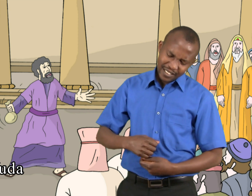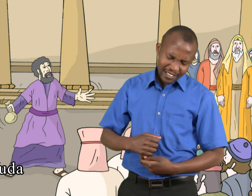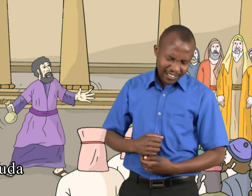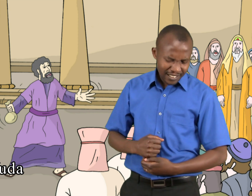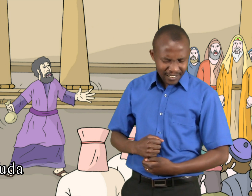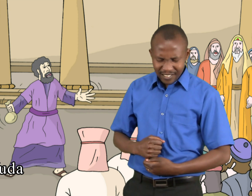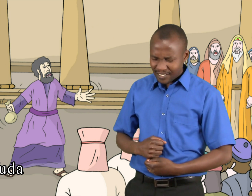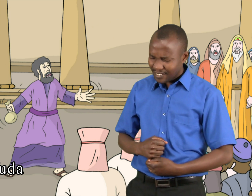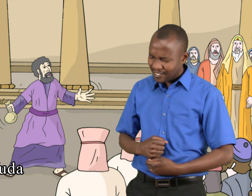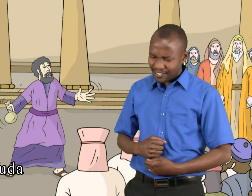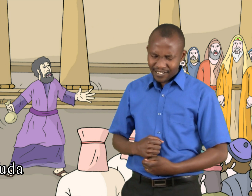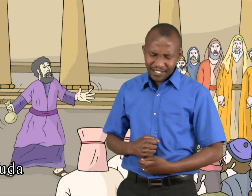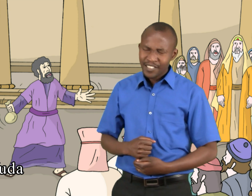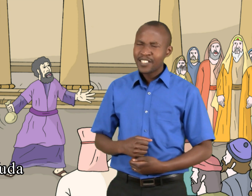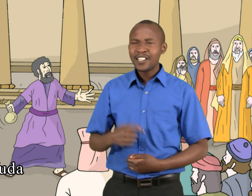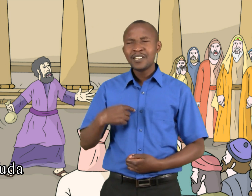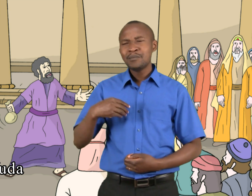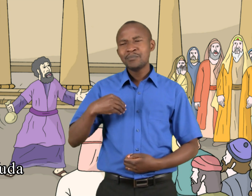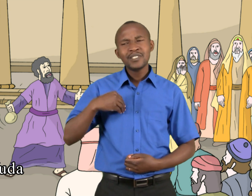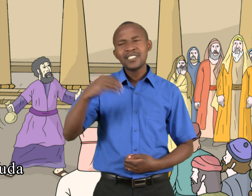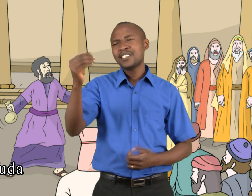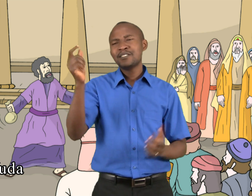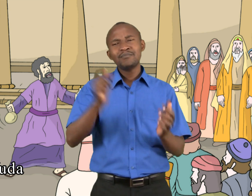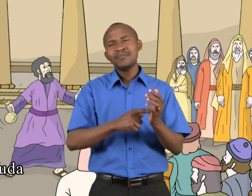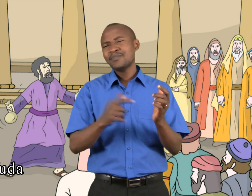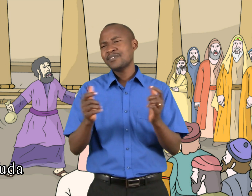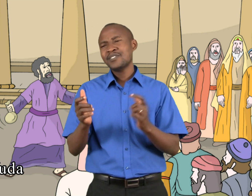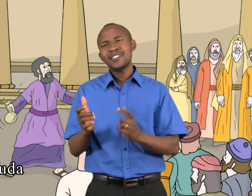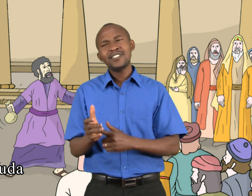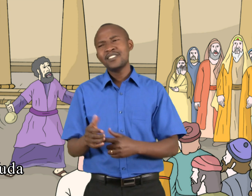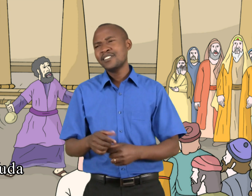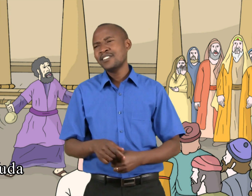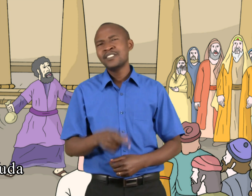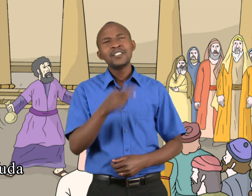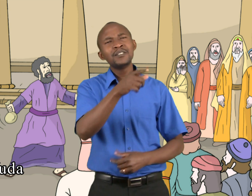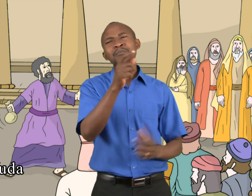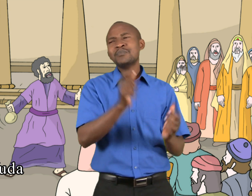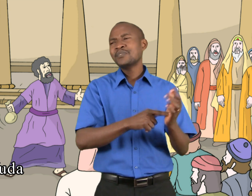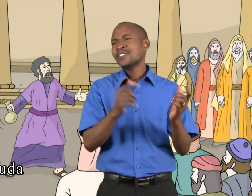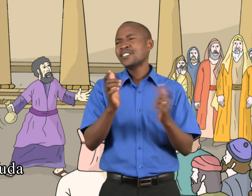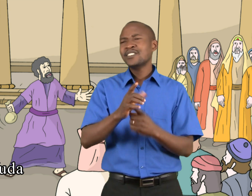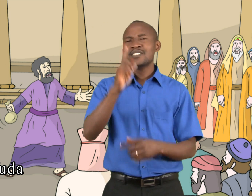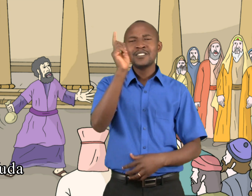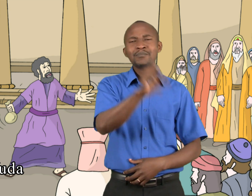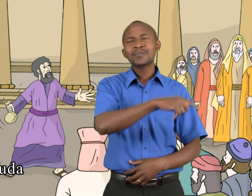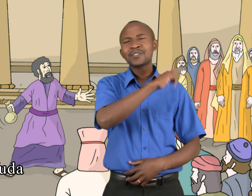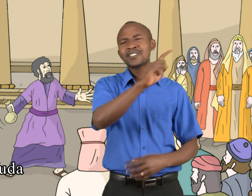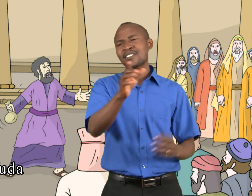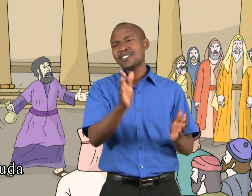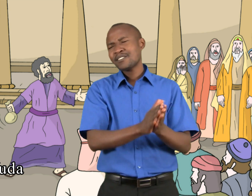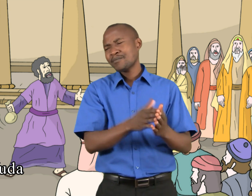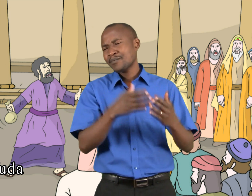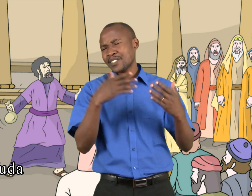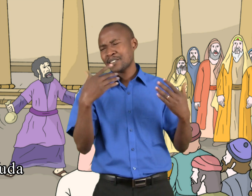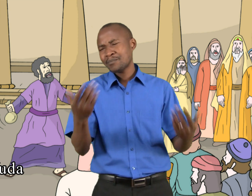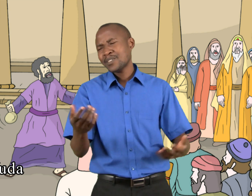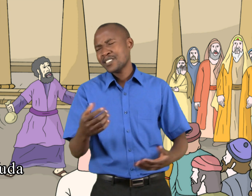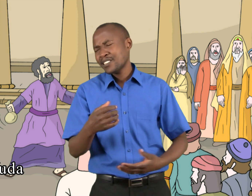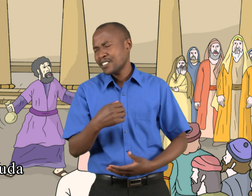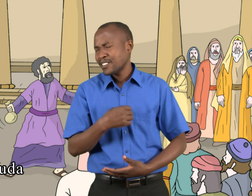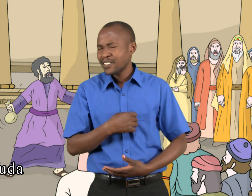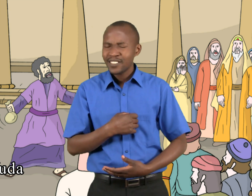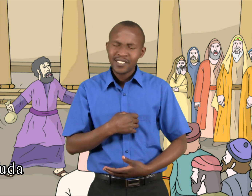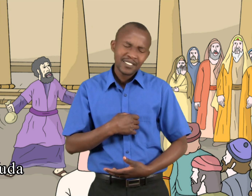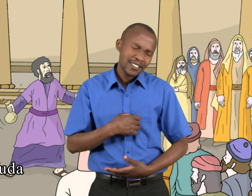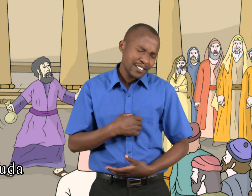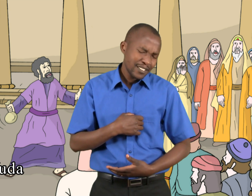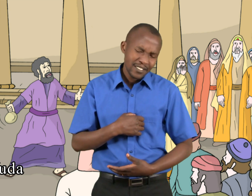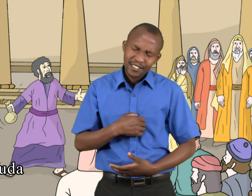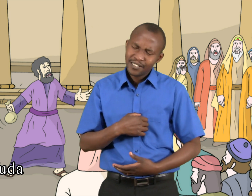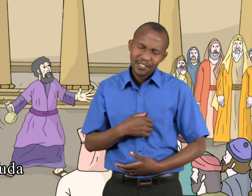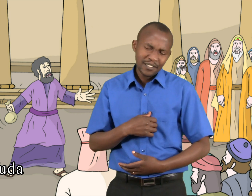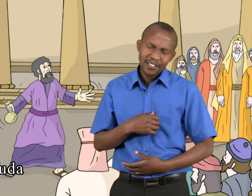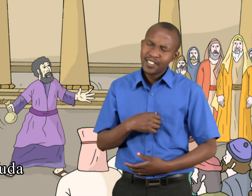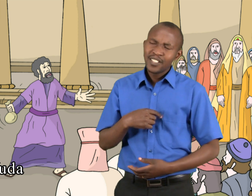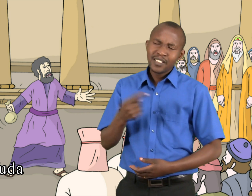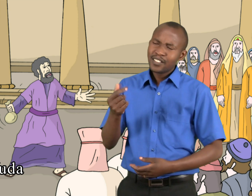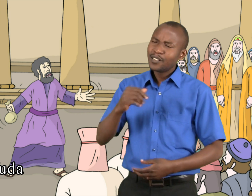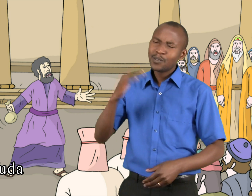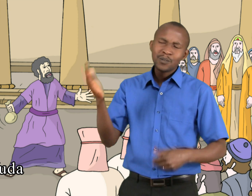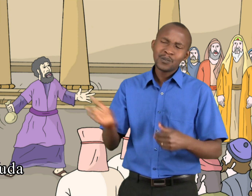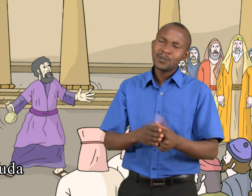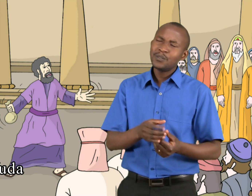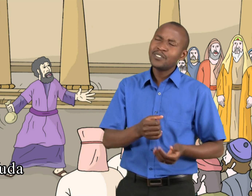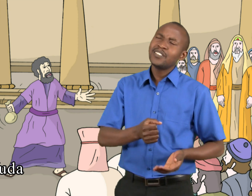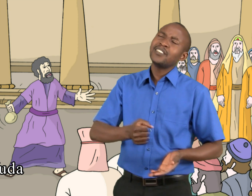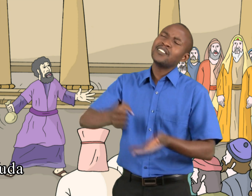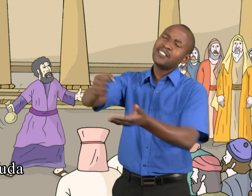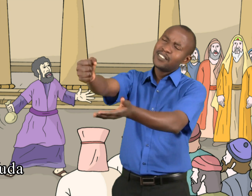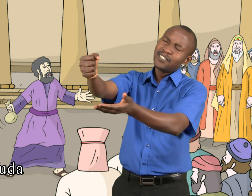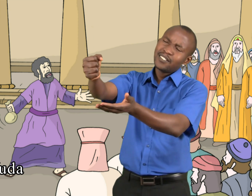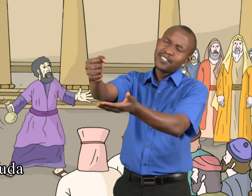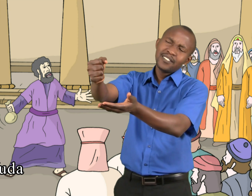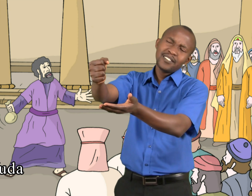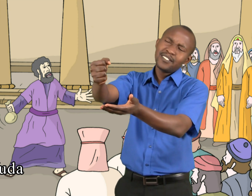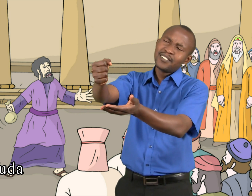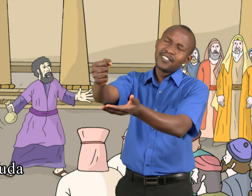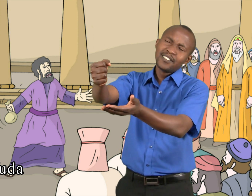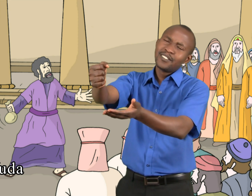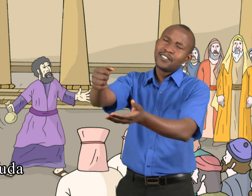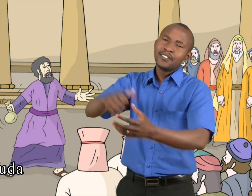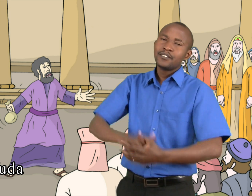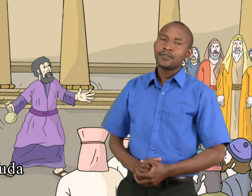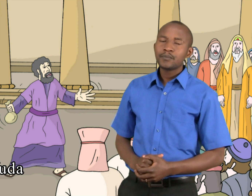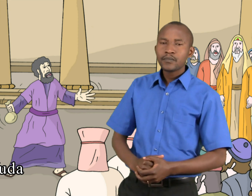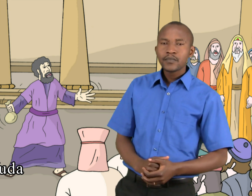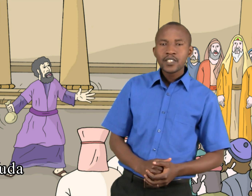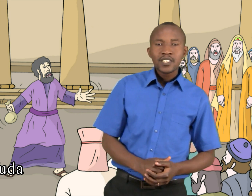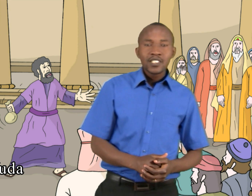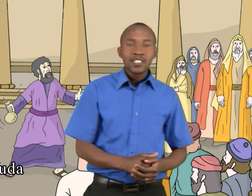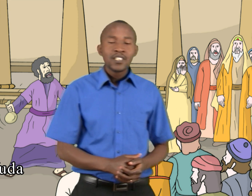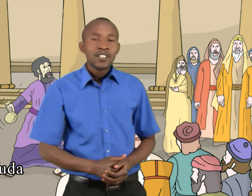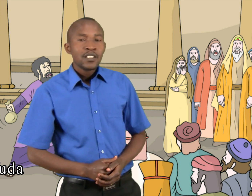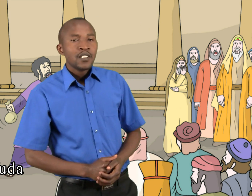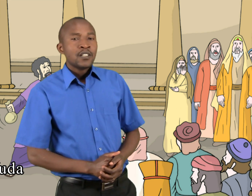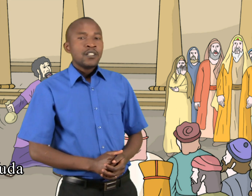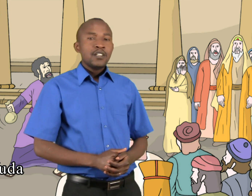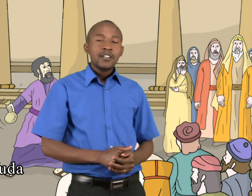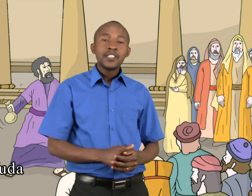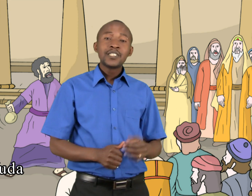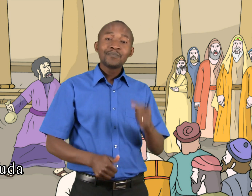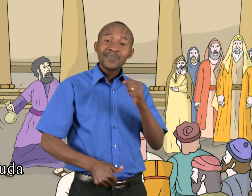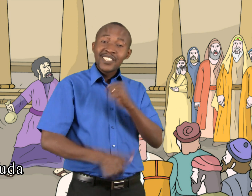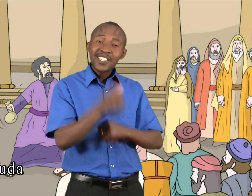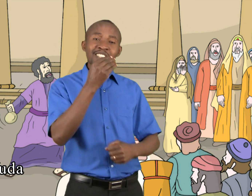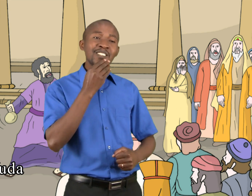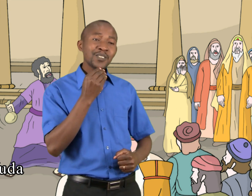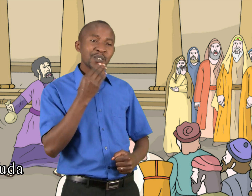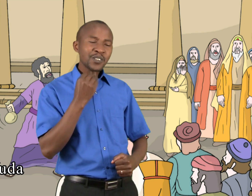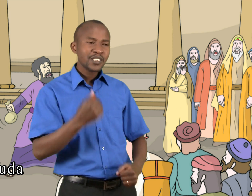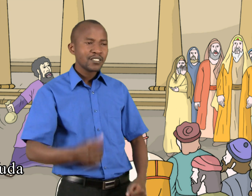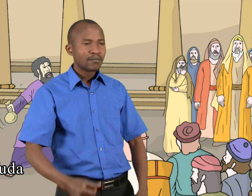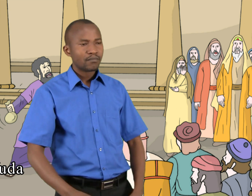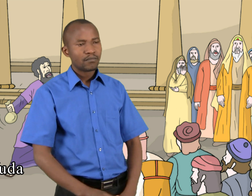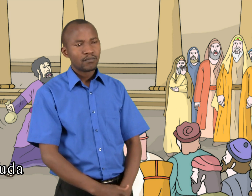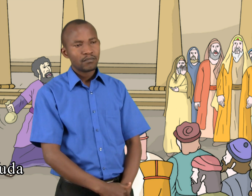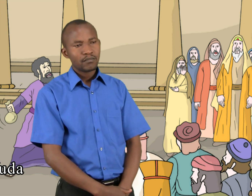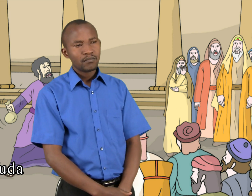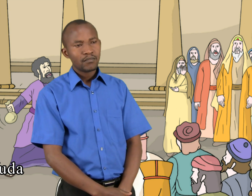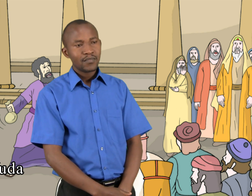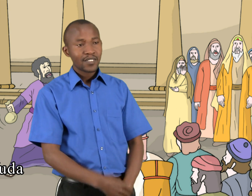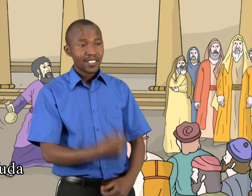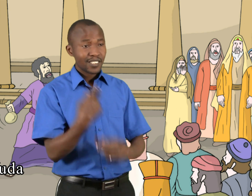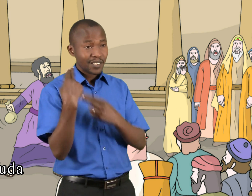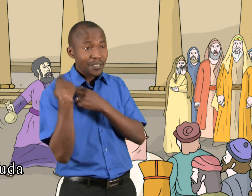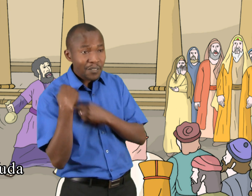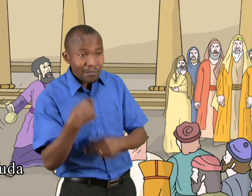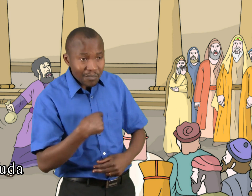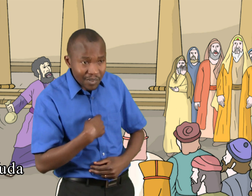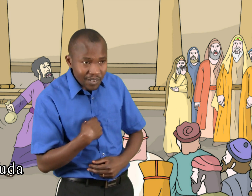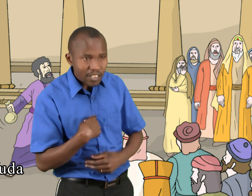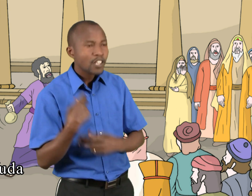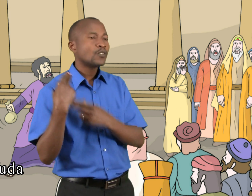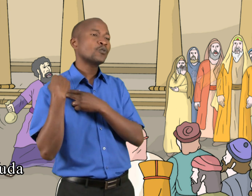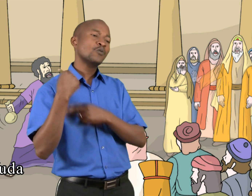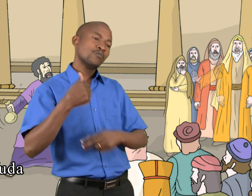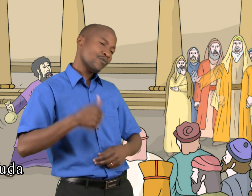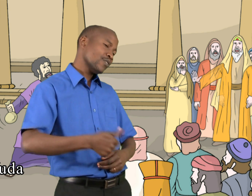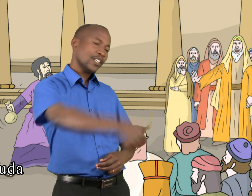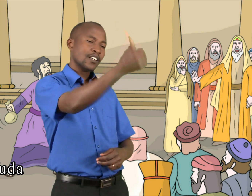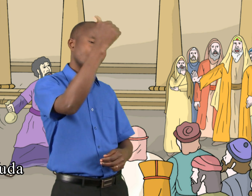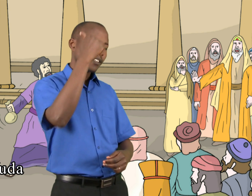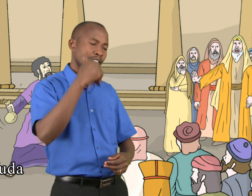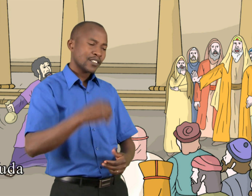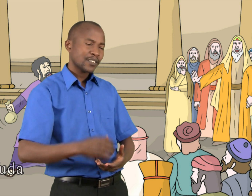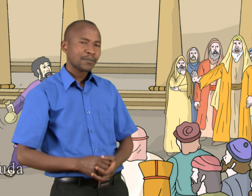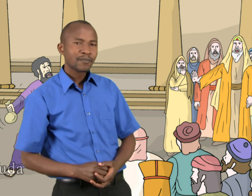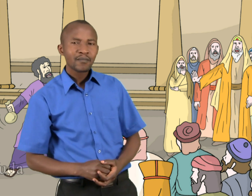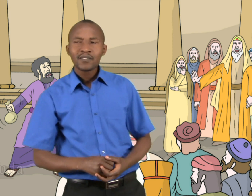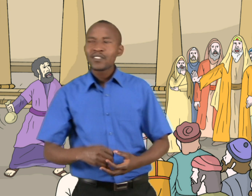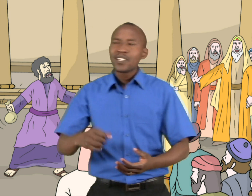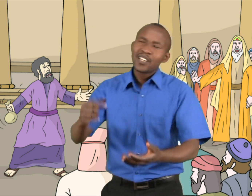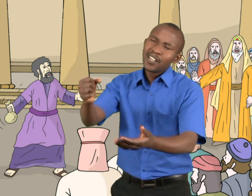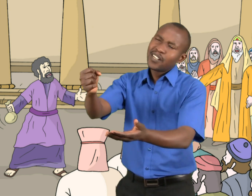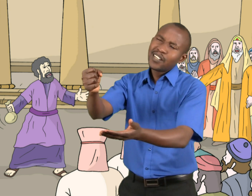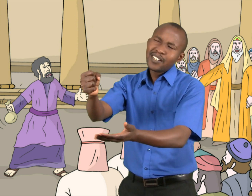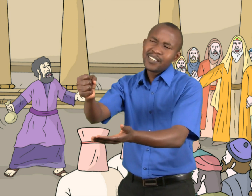“I have sinned by betraying innocent blood,” he said.